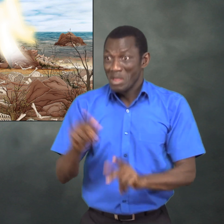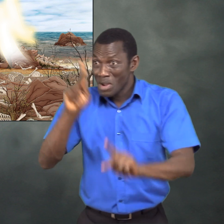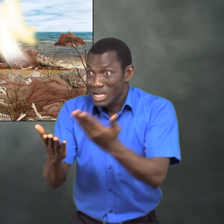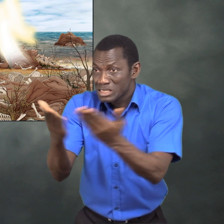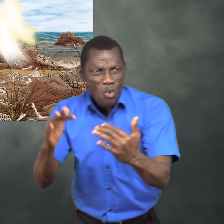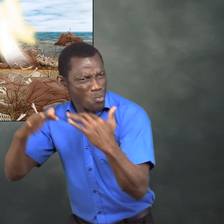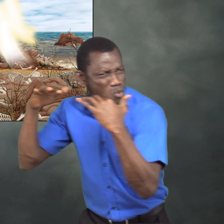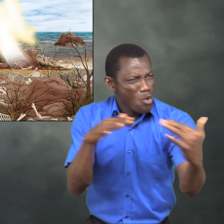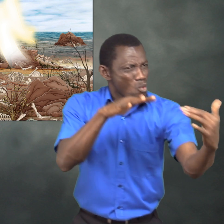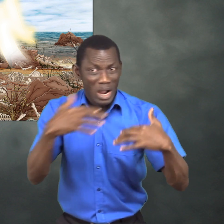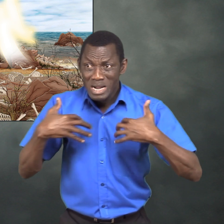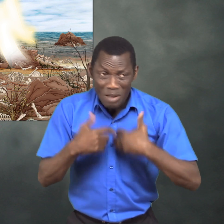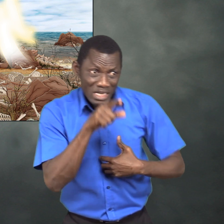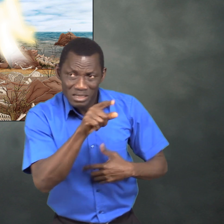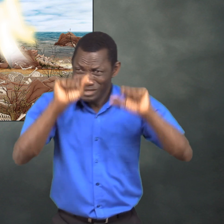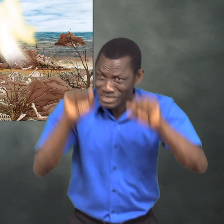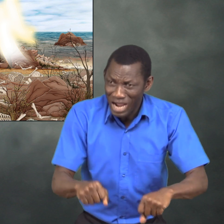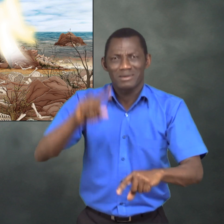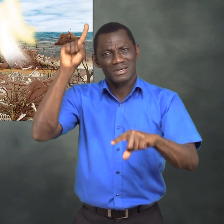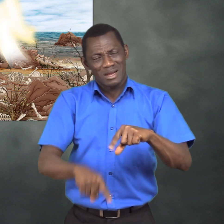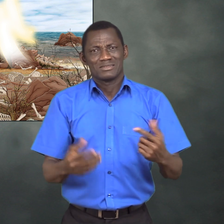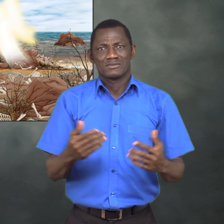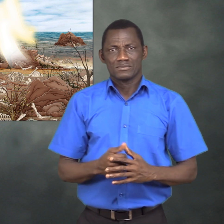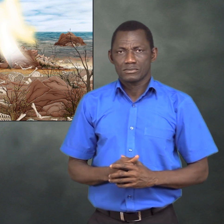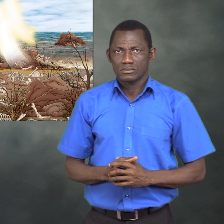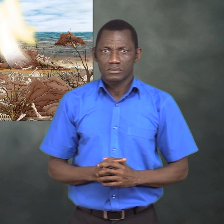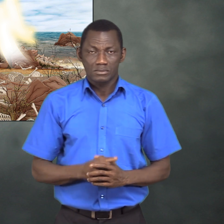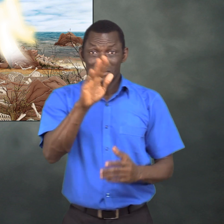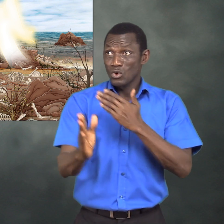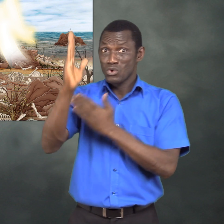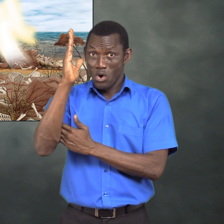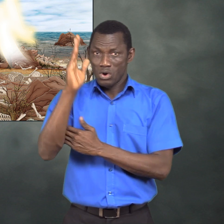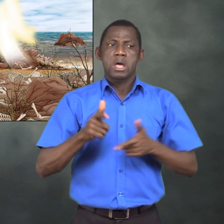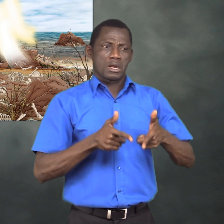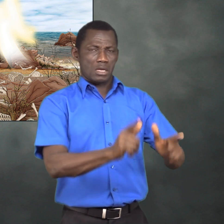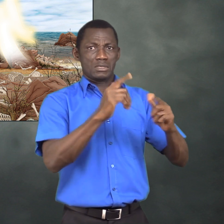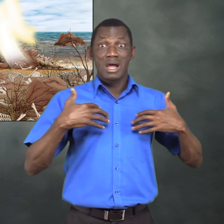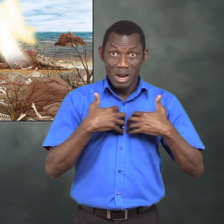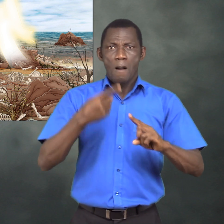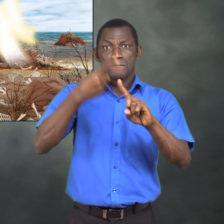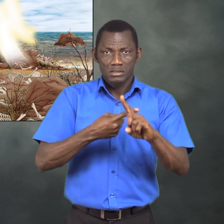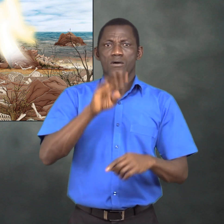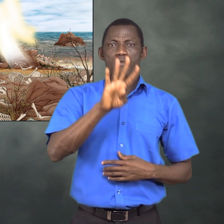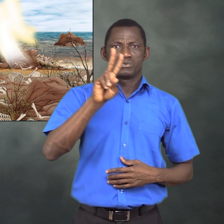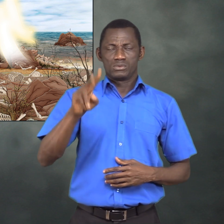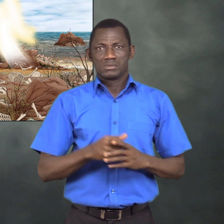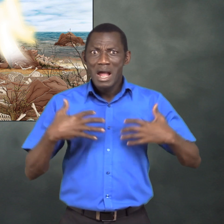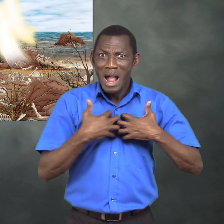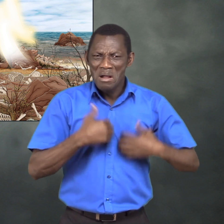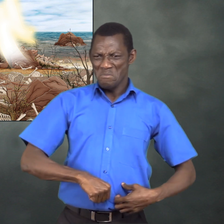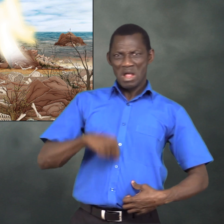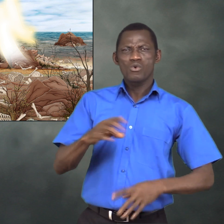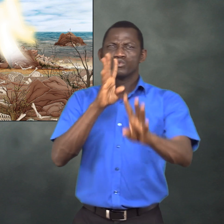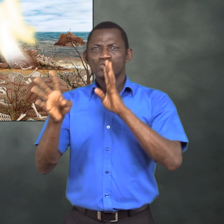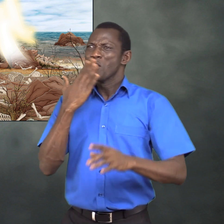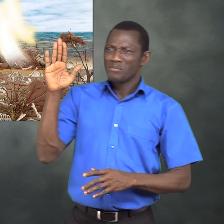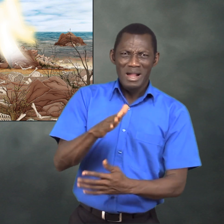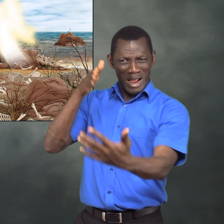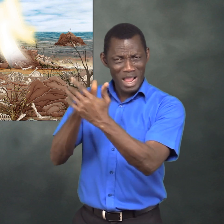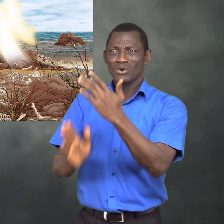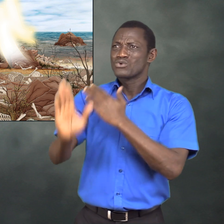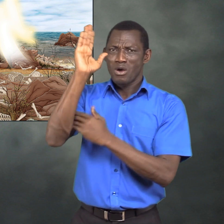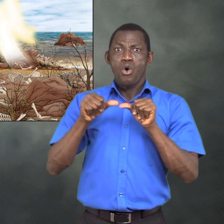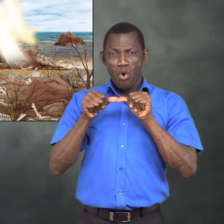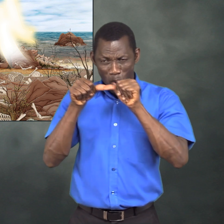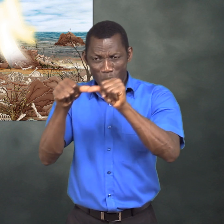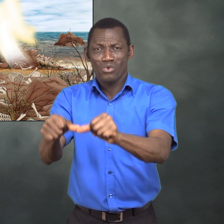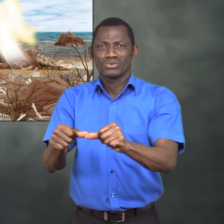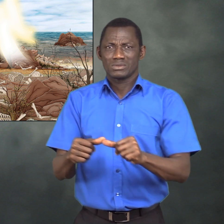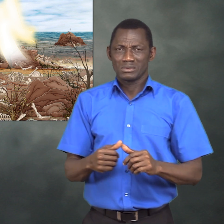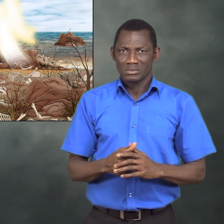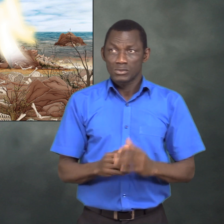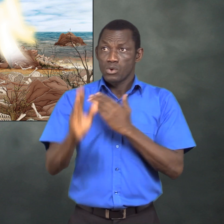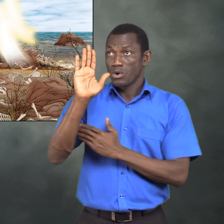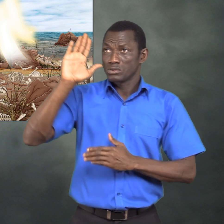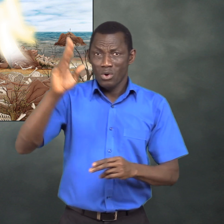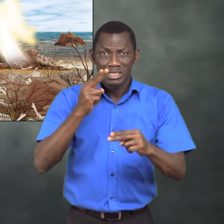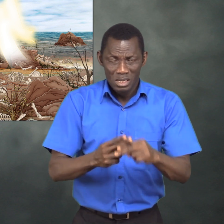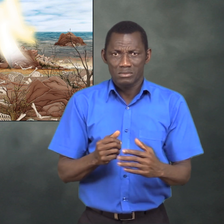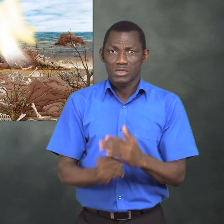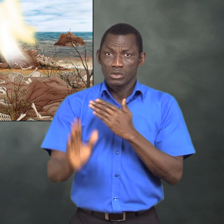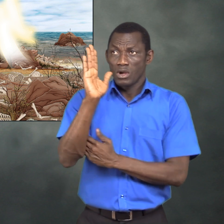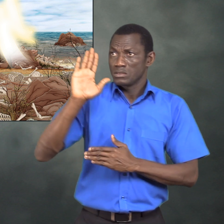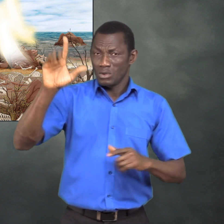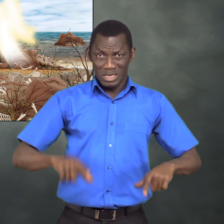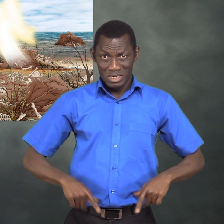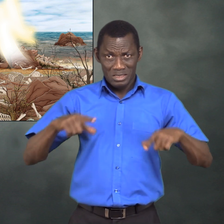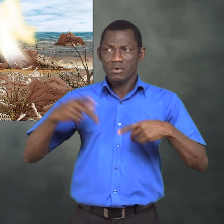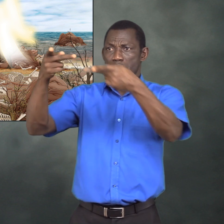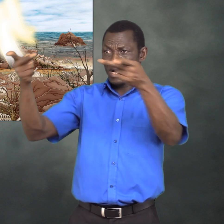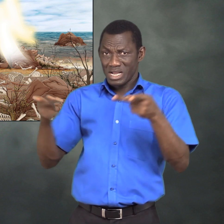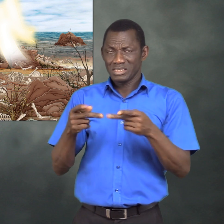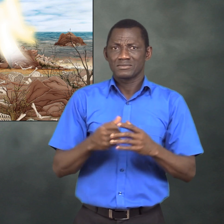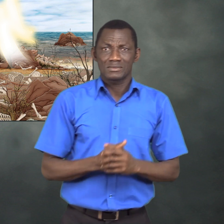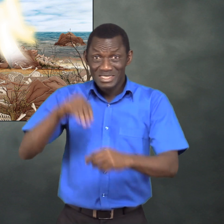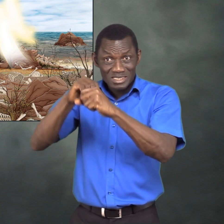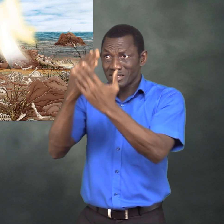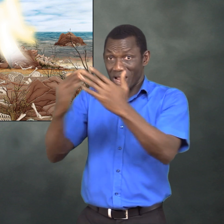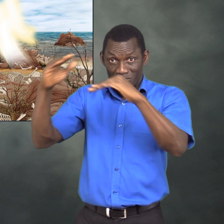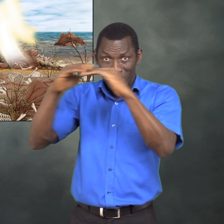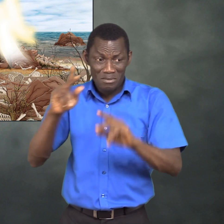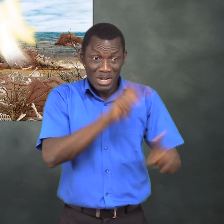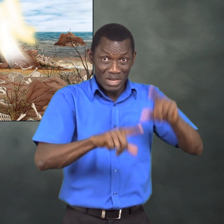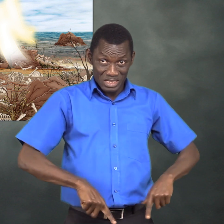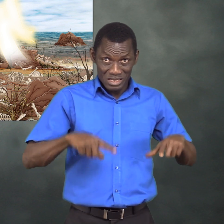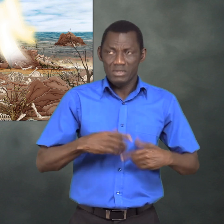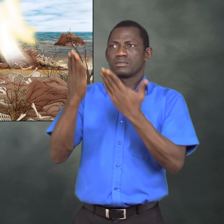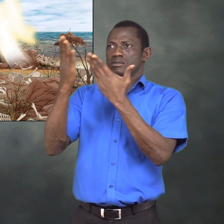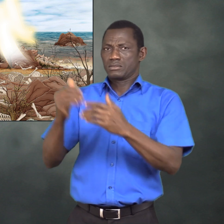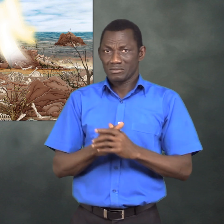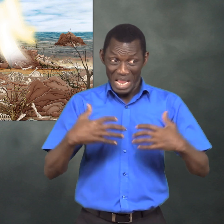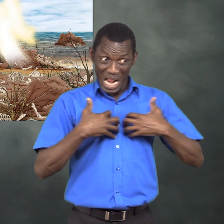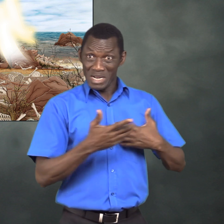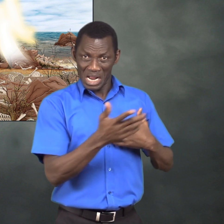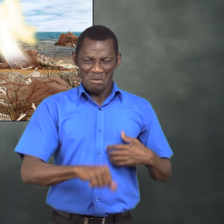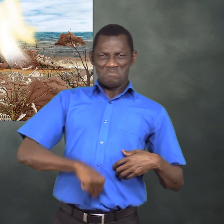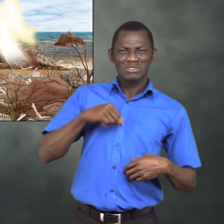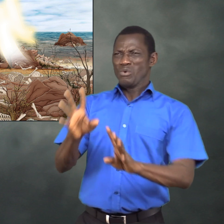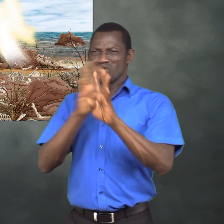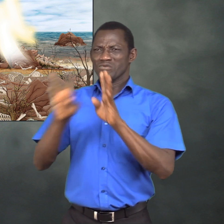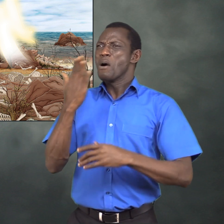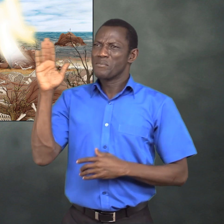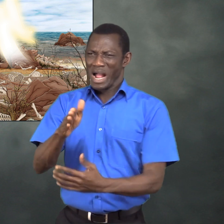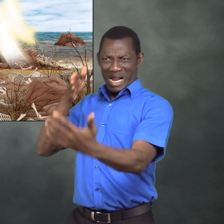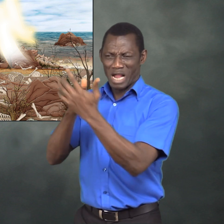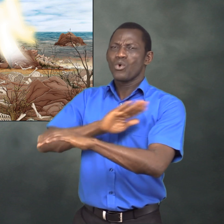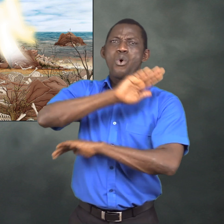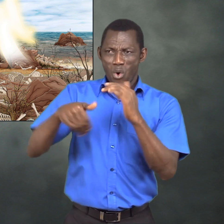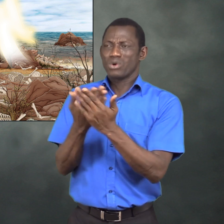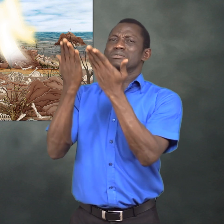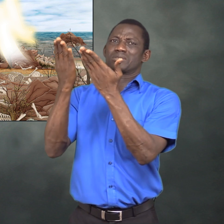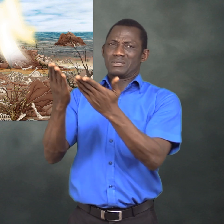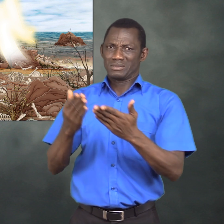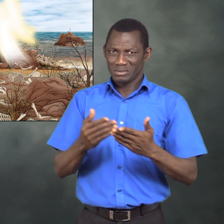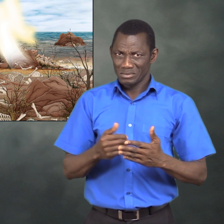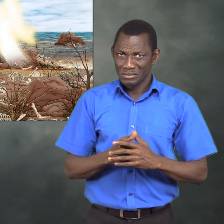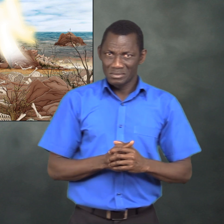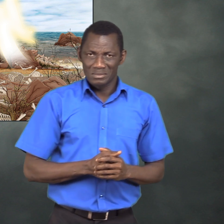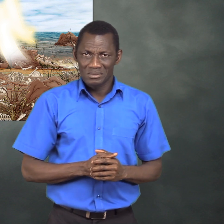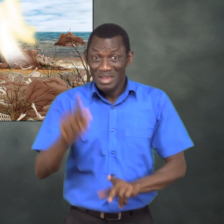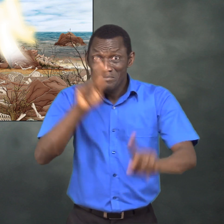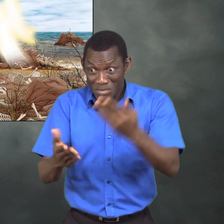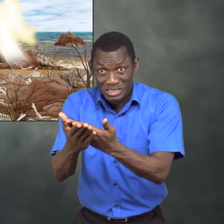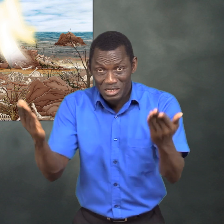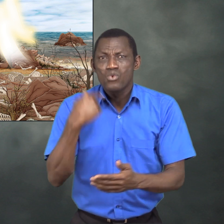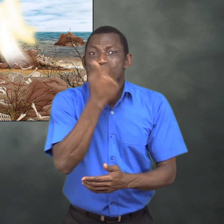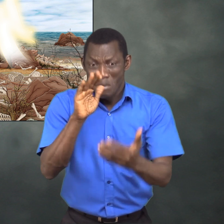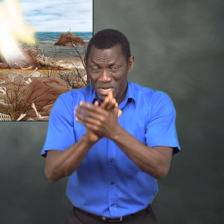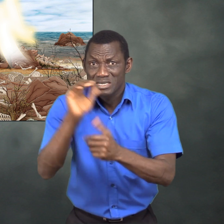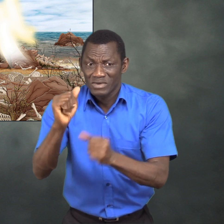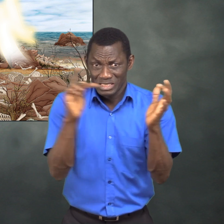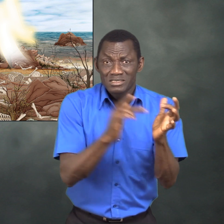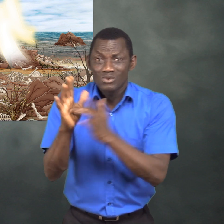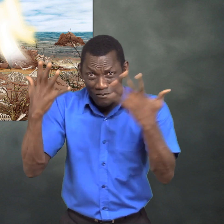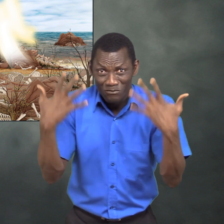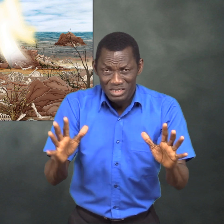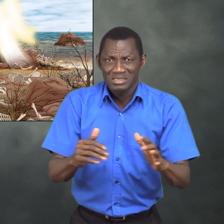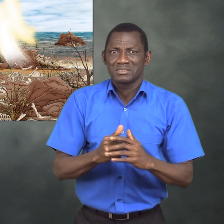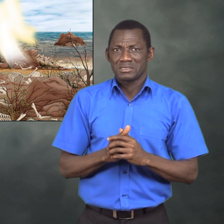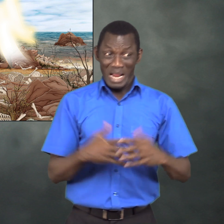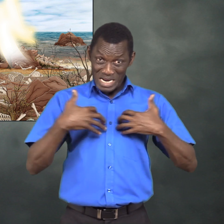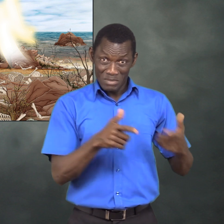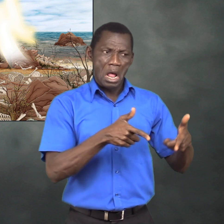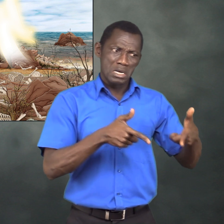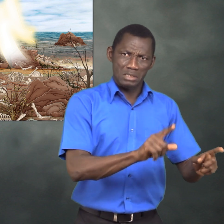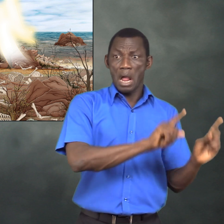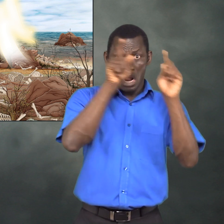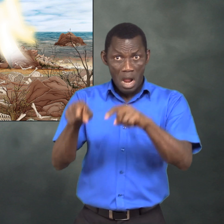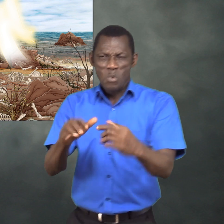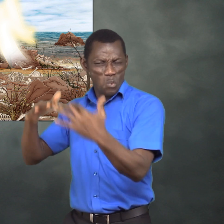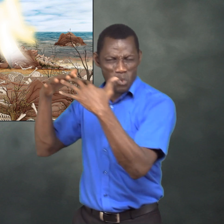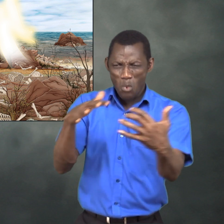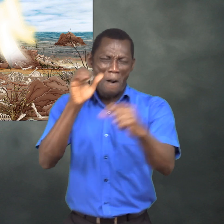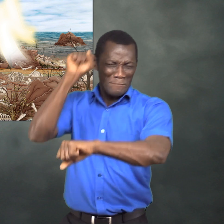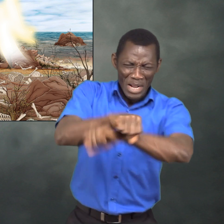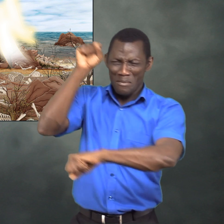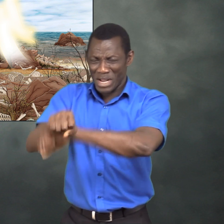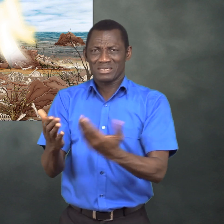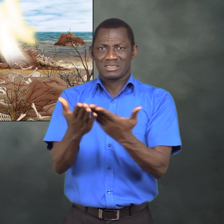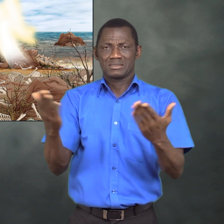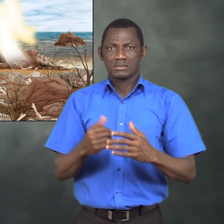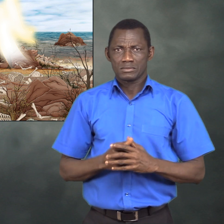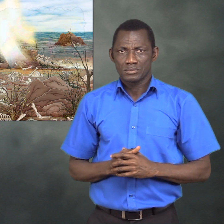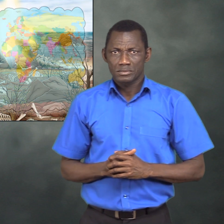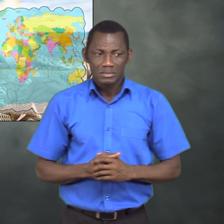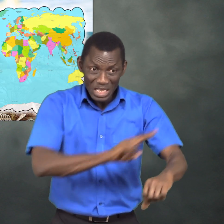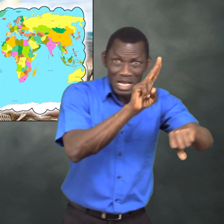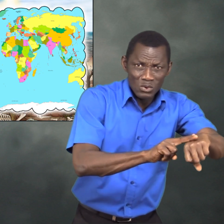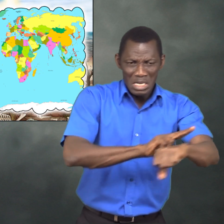And the beast opened its mouth to speak blasphemies against God and to slander His name and His tabernacle—those who dwell in heaven. Then the beast was permitted to wage war against the saints and to conquer them, and it was given authority over every tribe and people and tongue and nation.